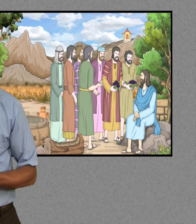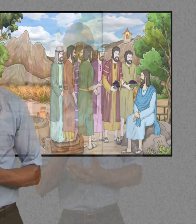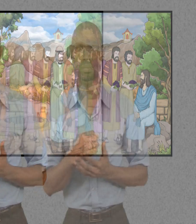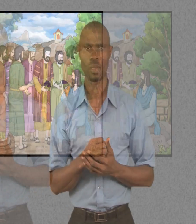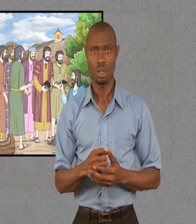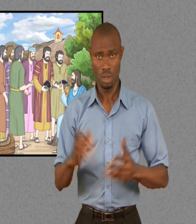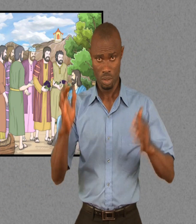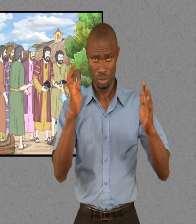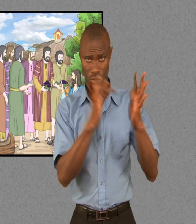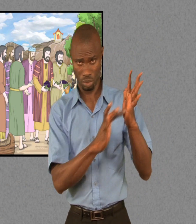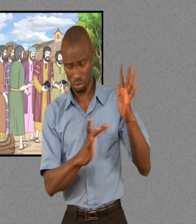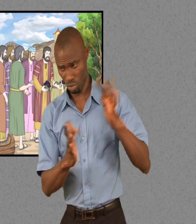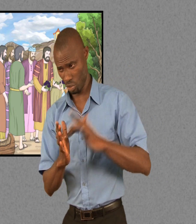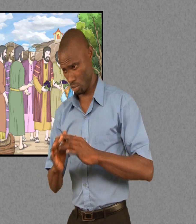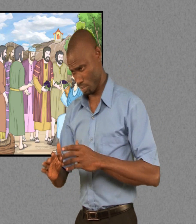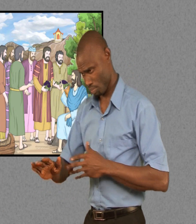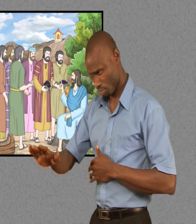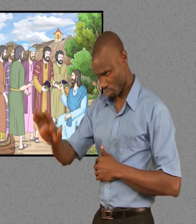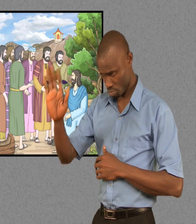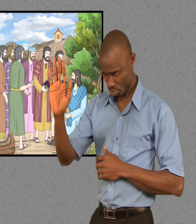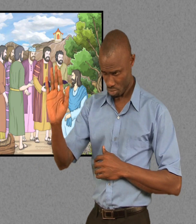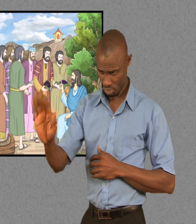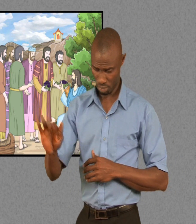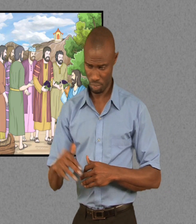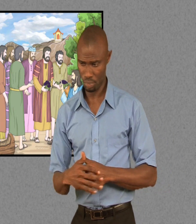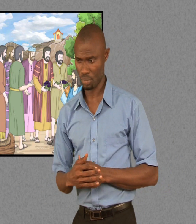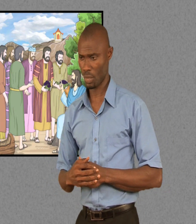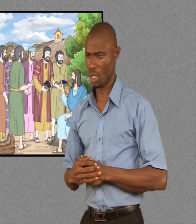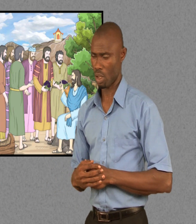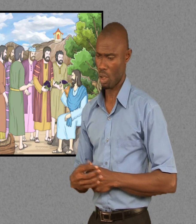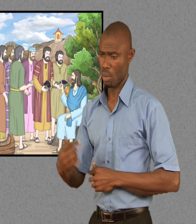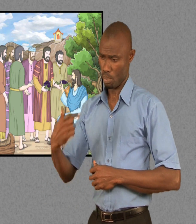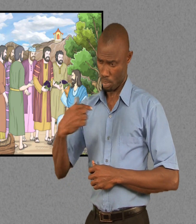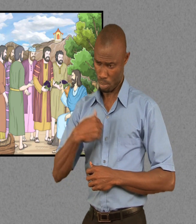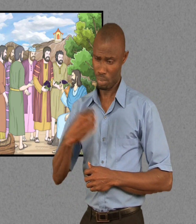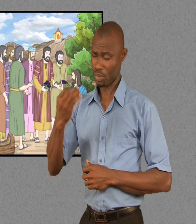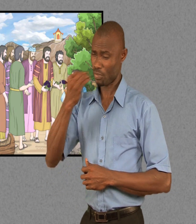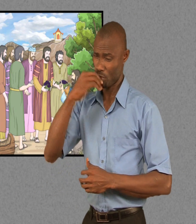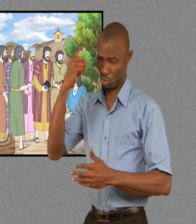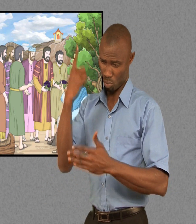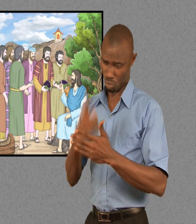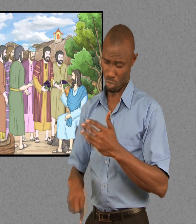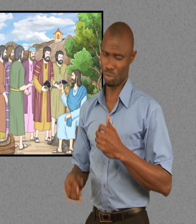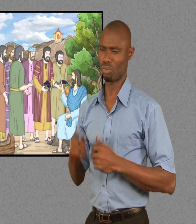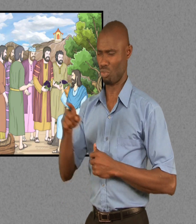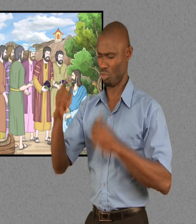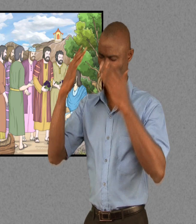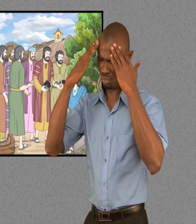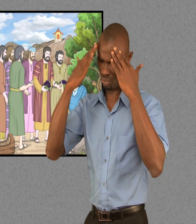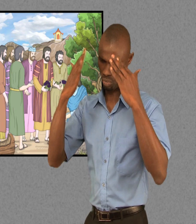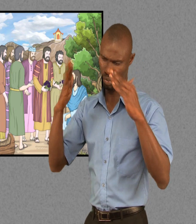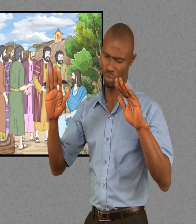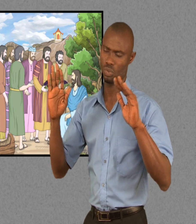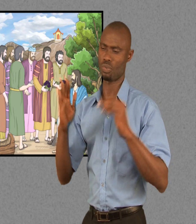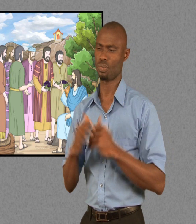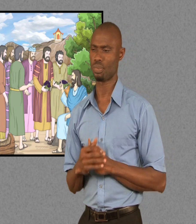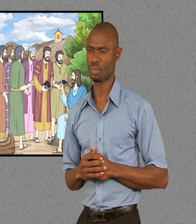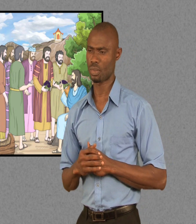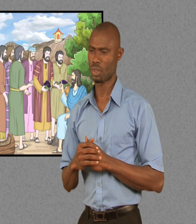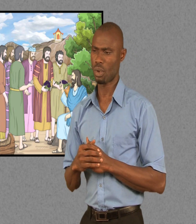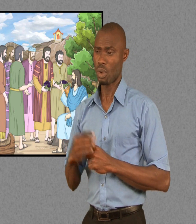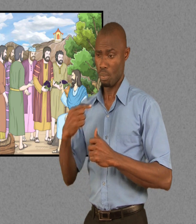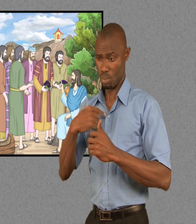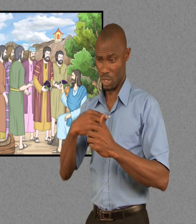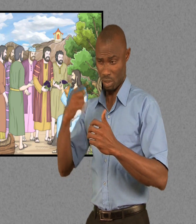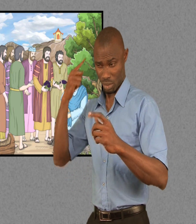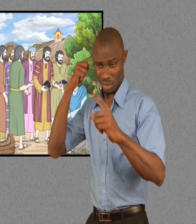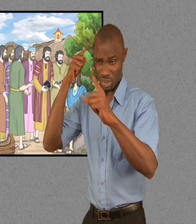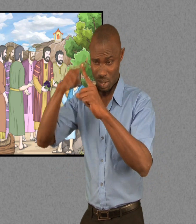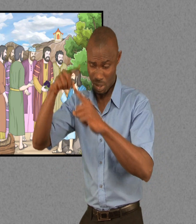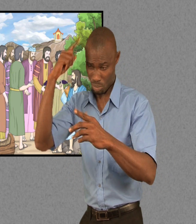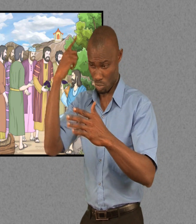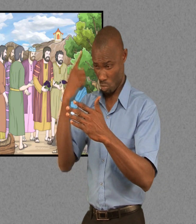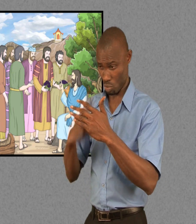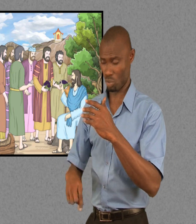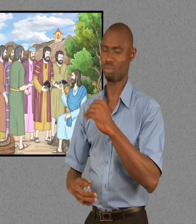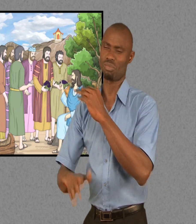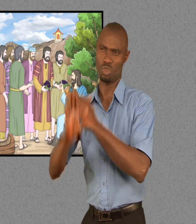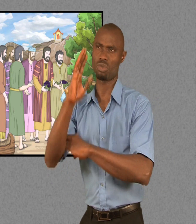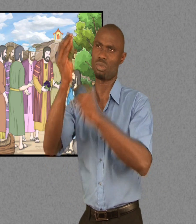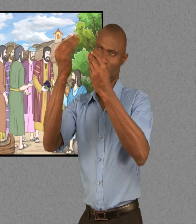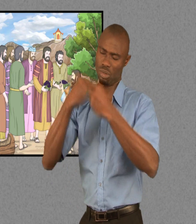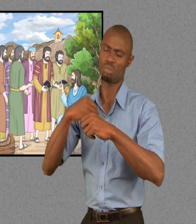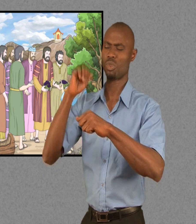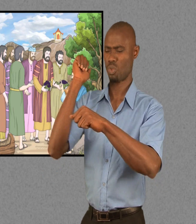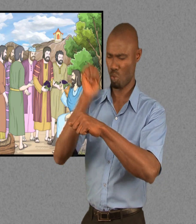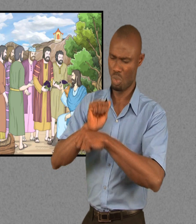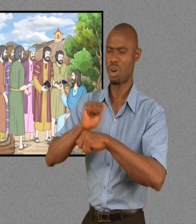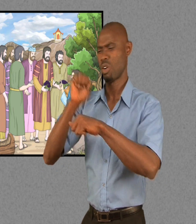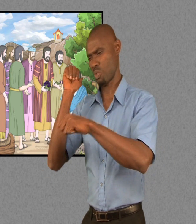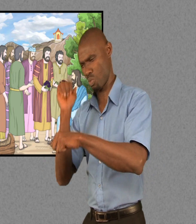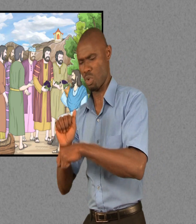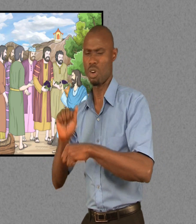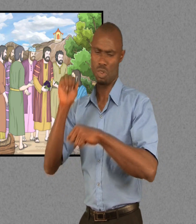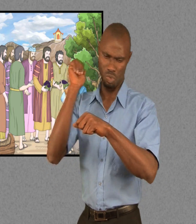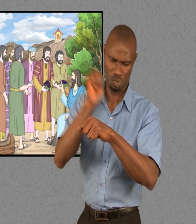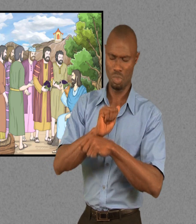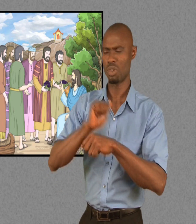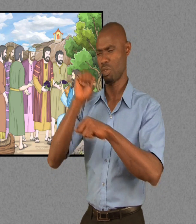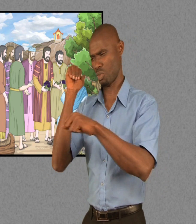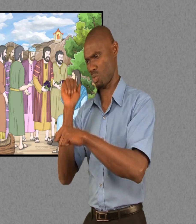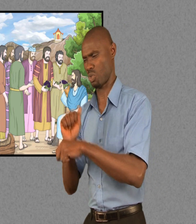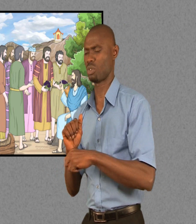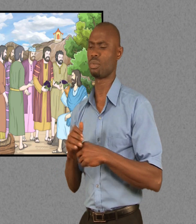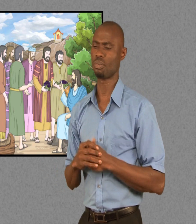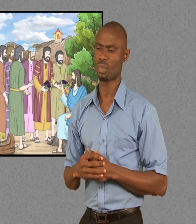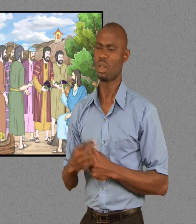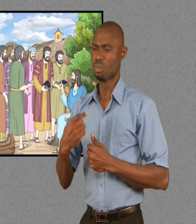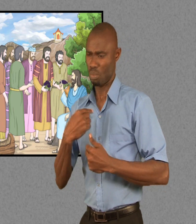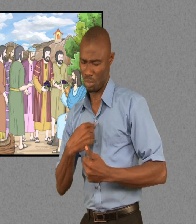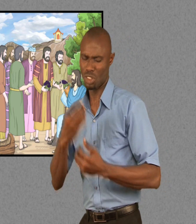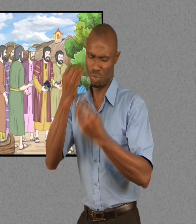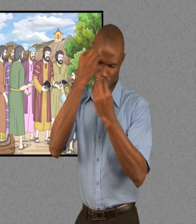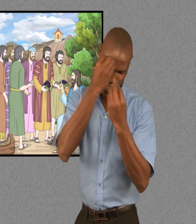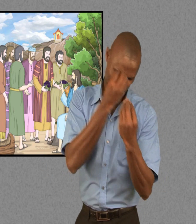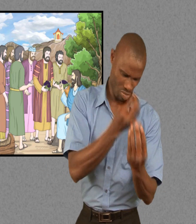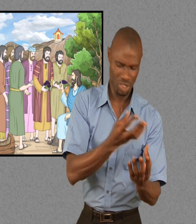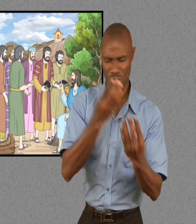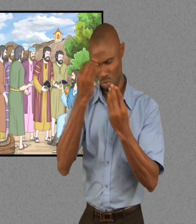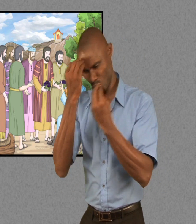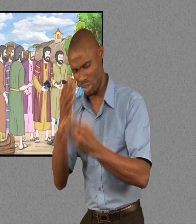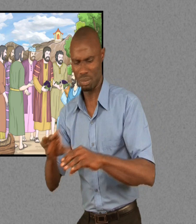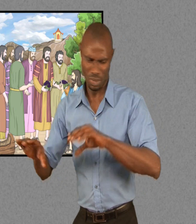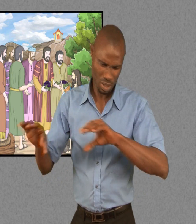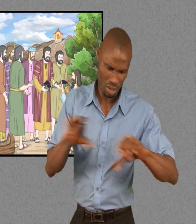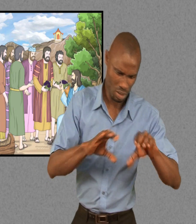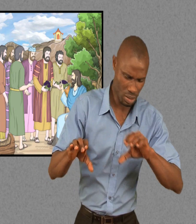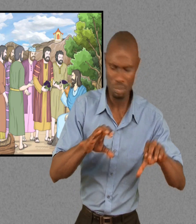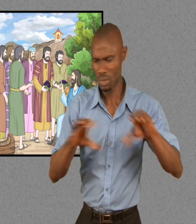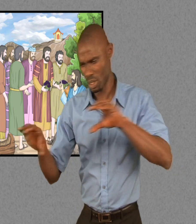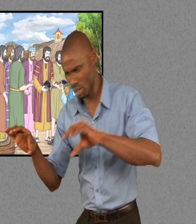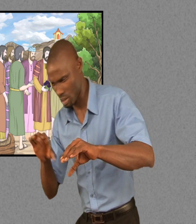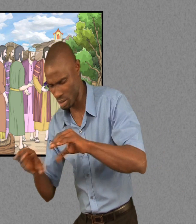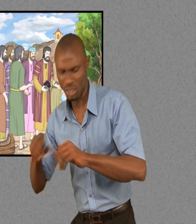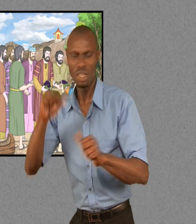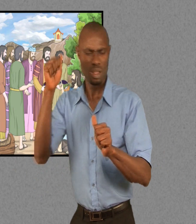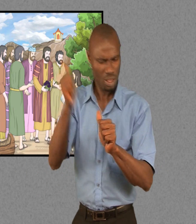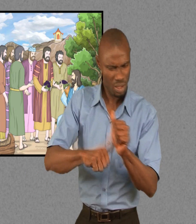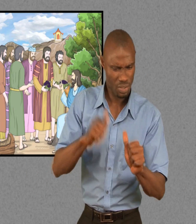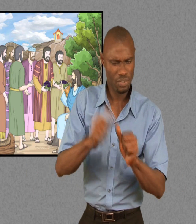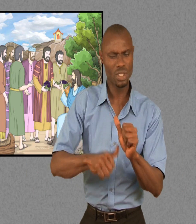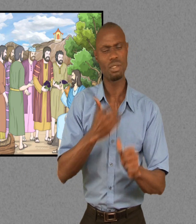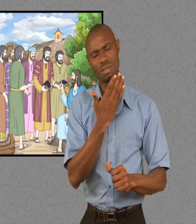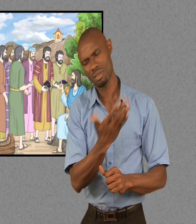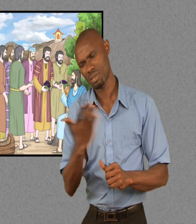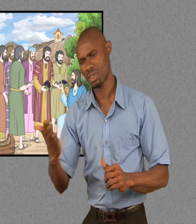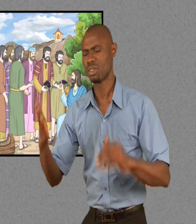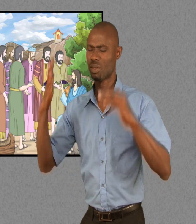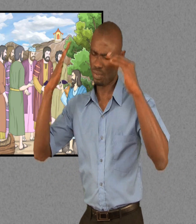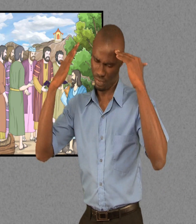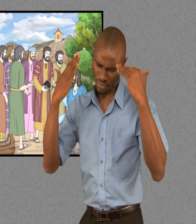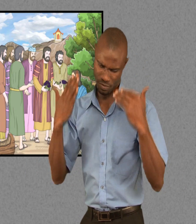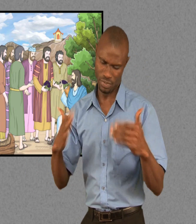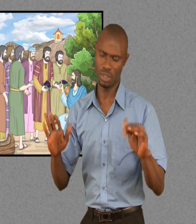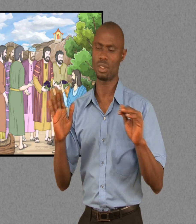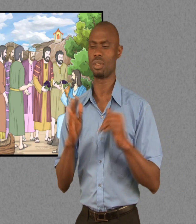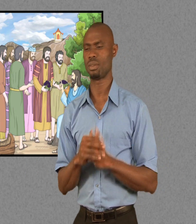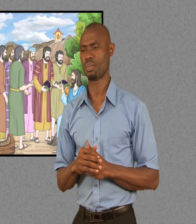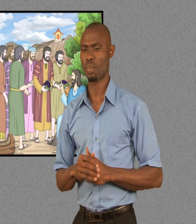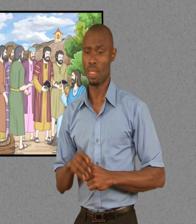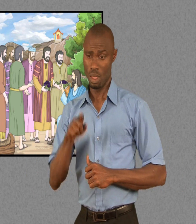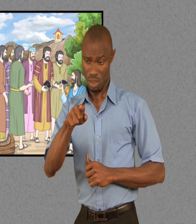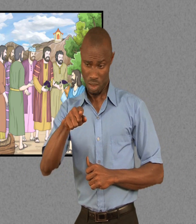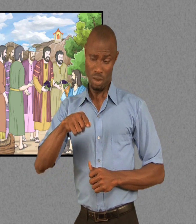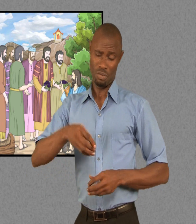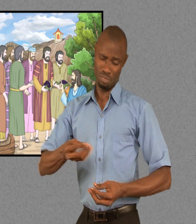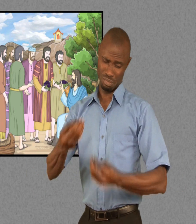So the disciples asked one another, “Could someone have brought Him food?”